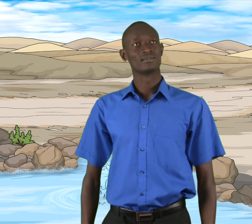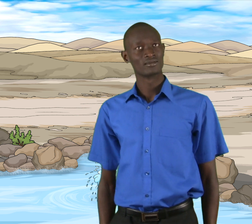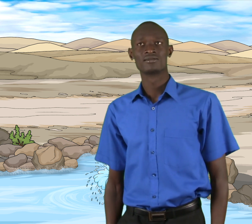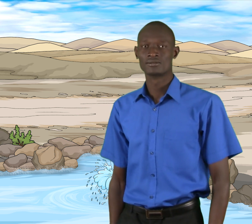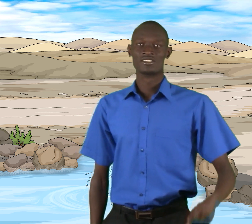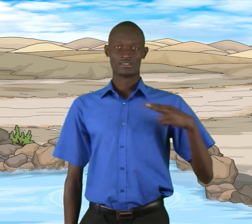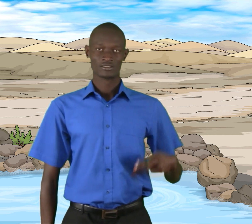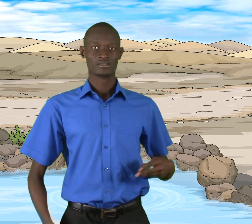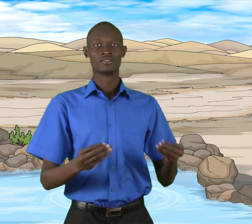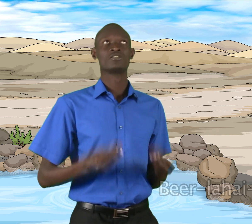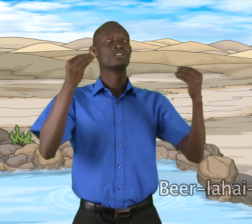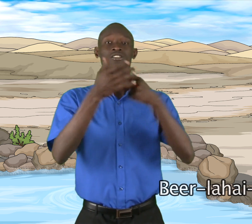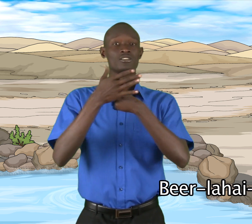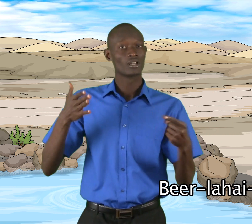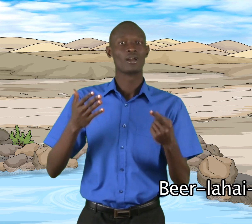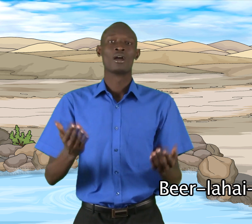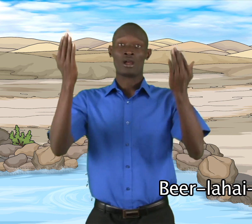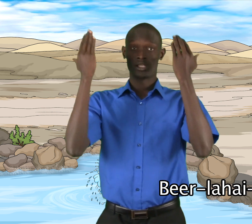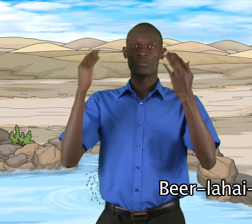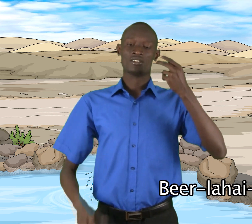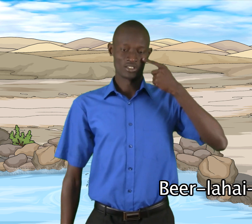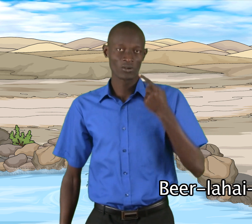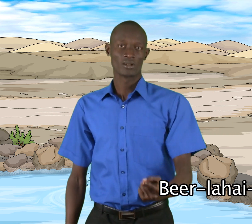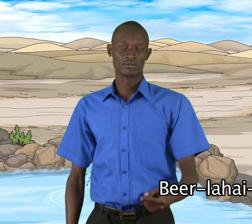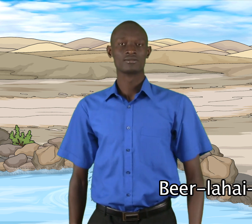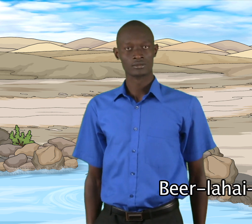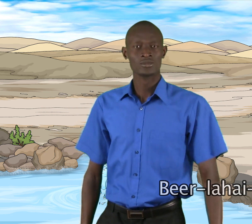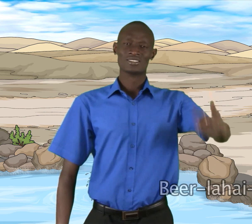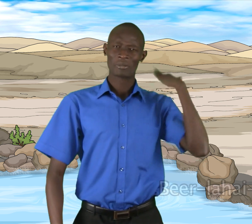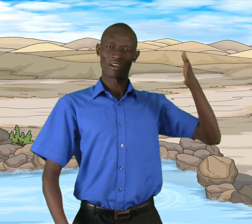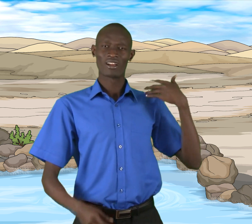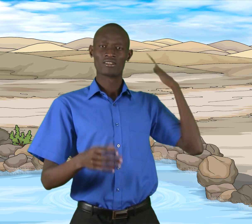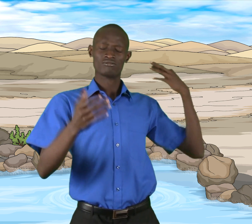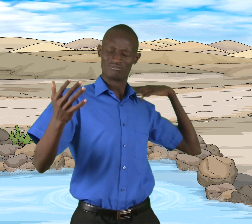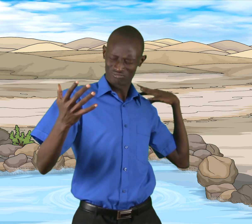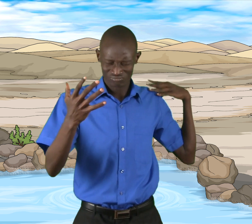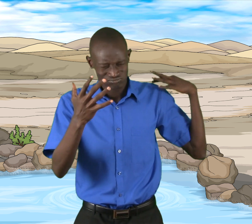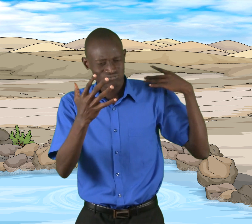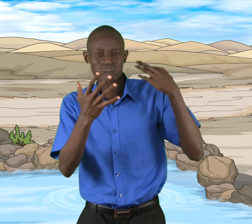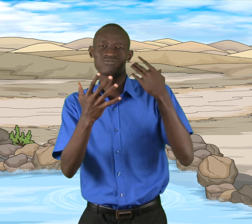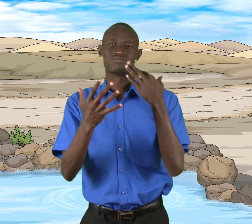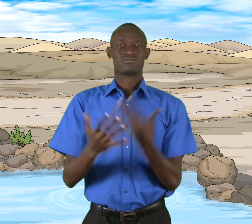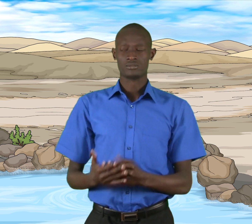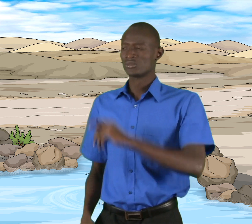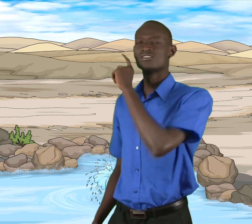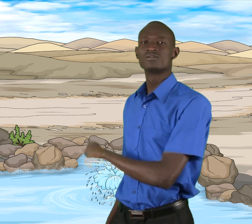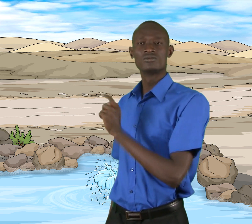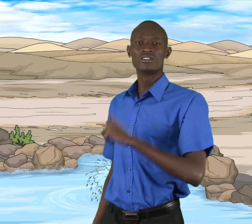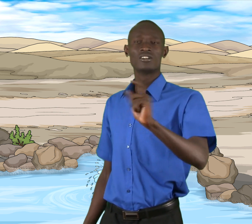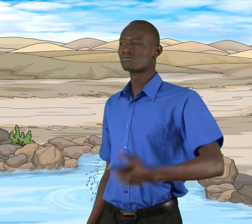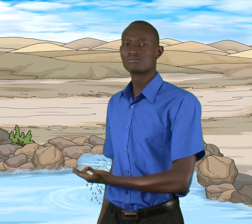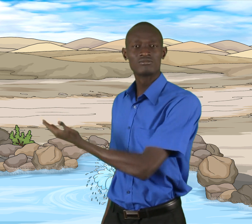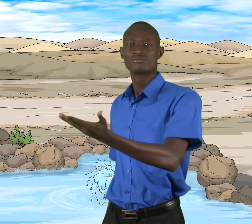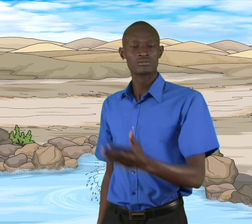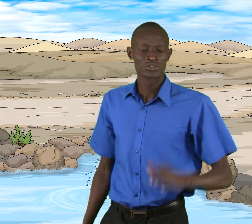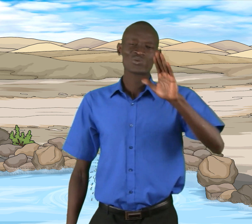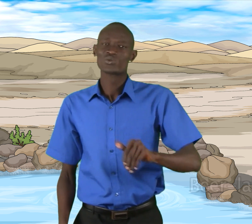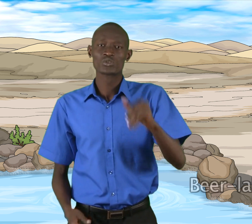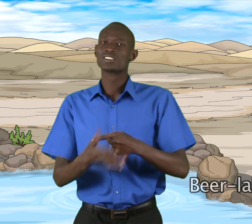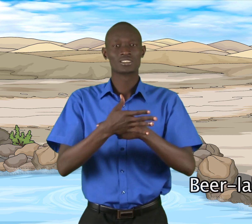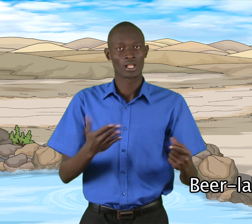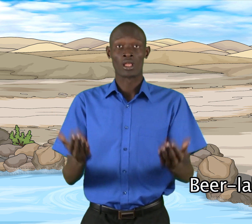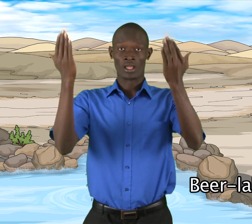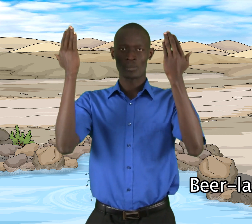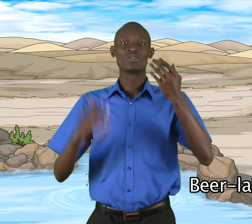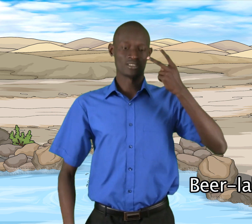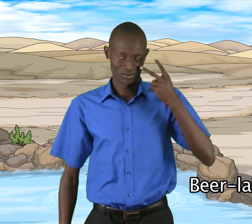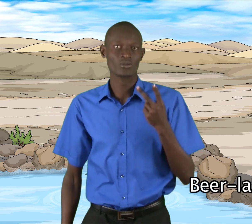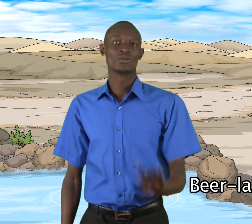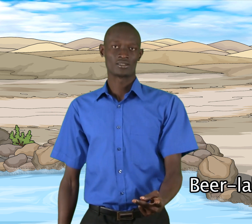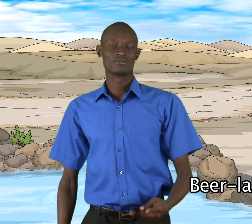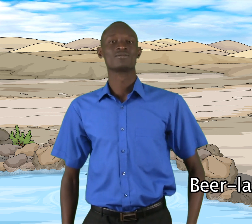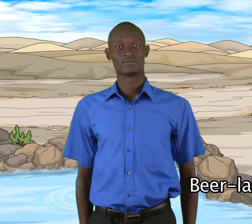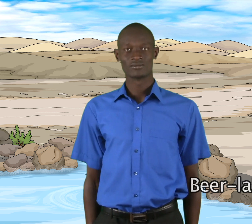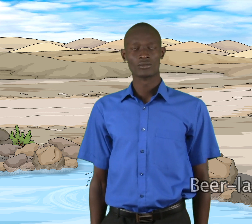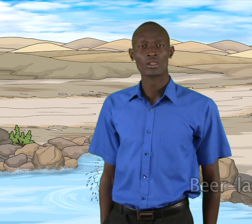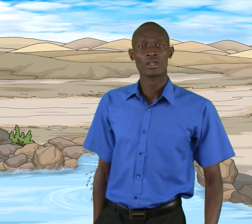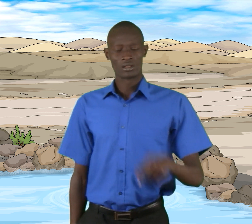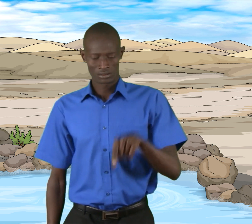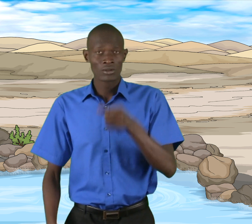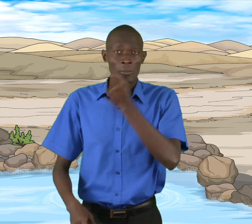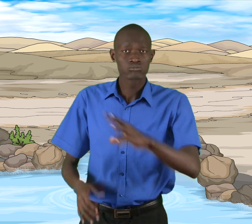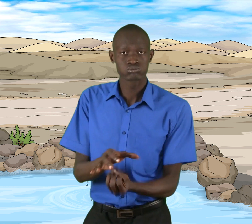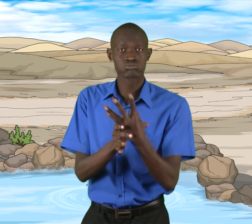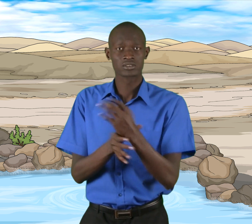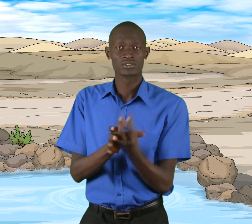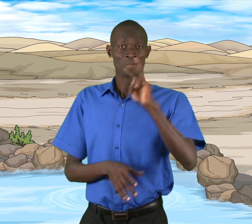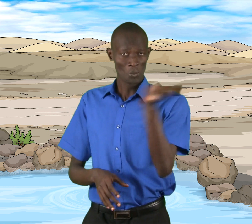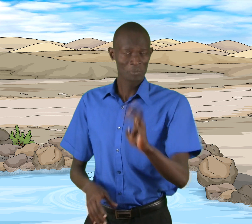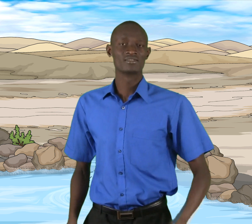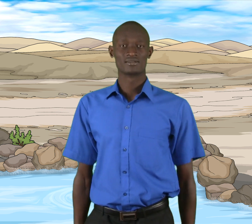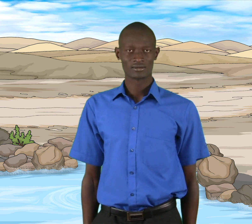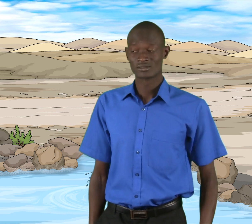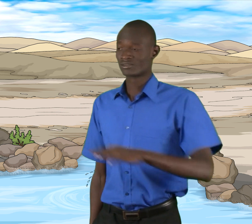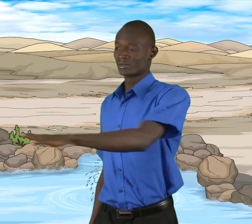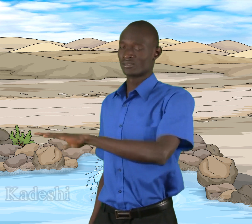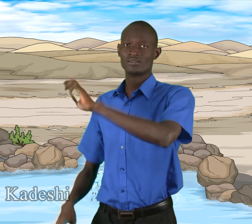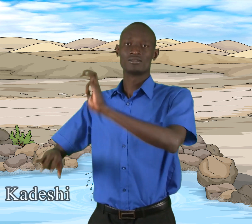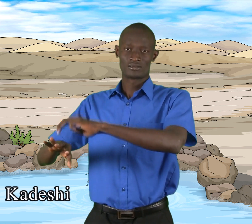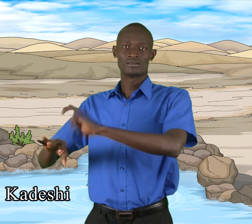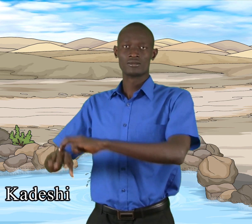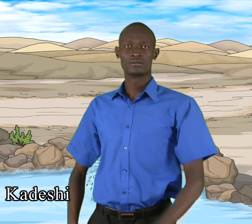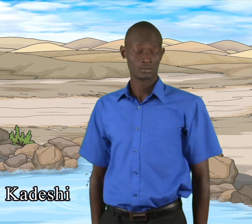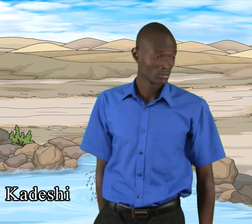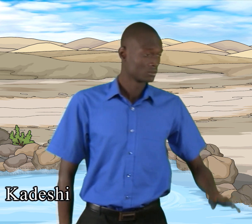Therefore the well was called Beer-lahai-roi.